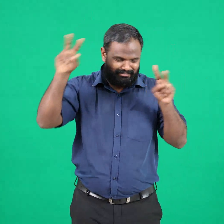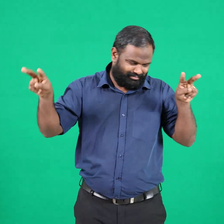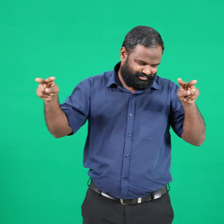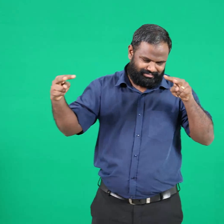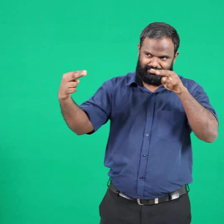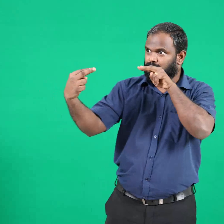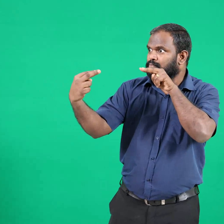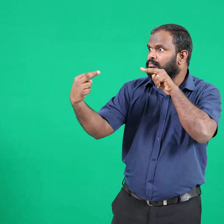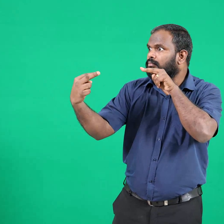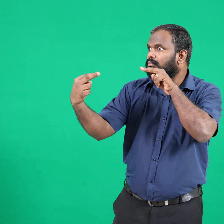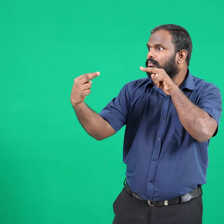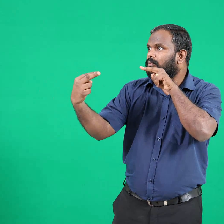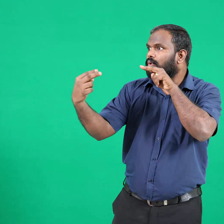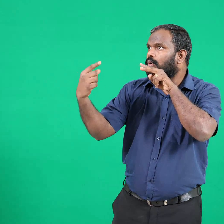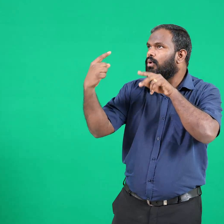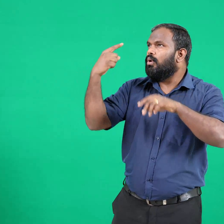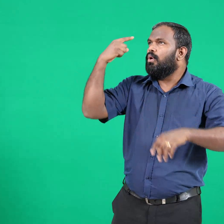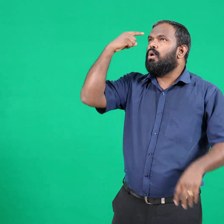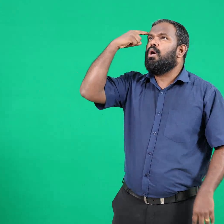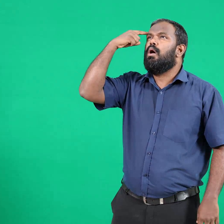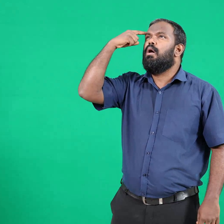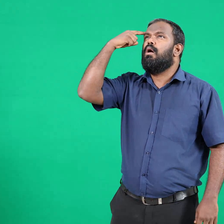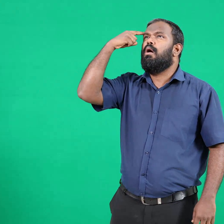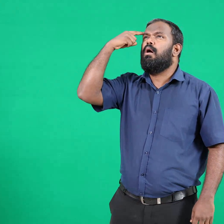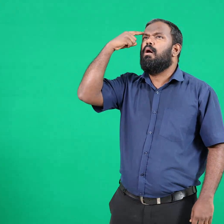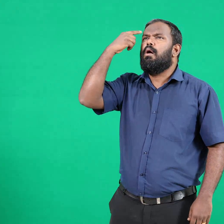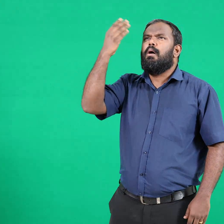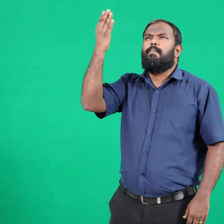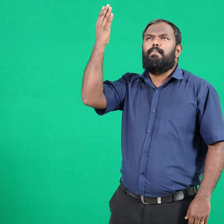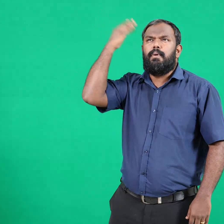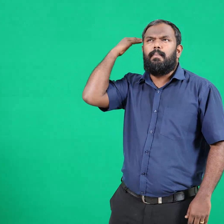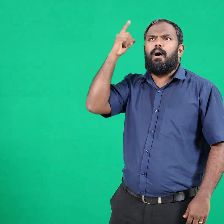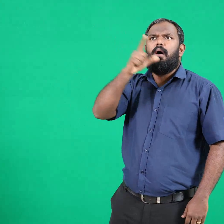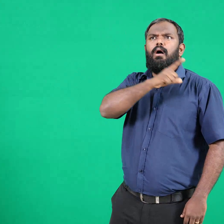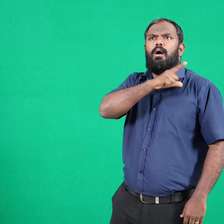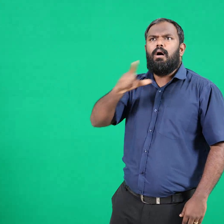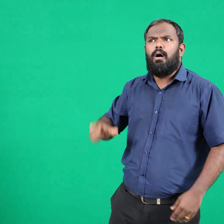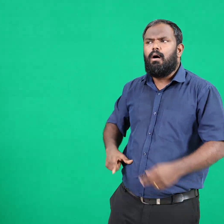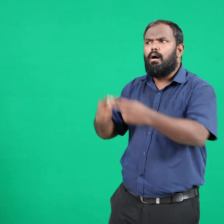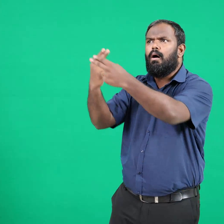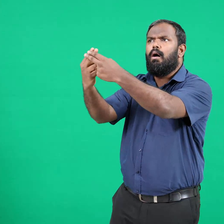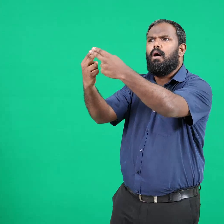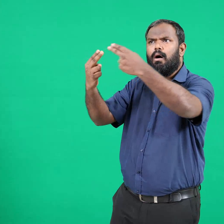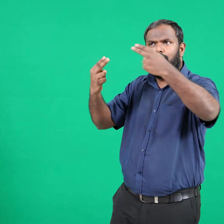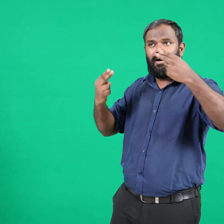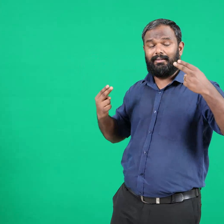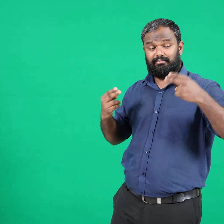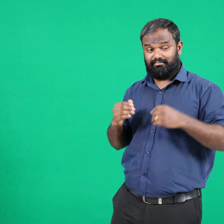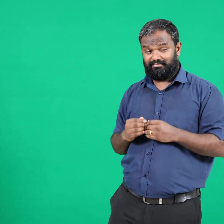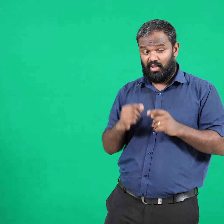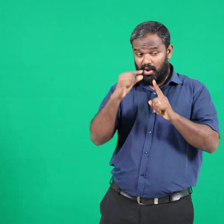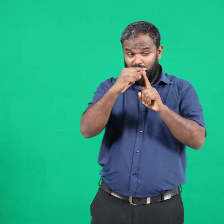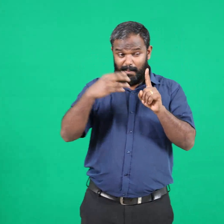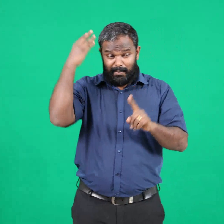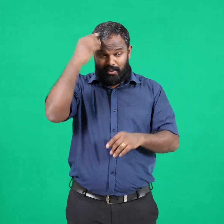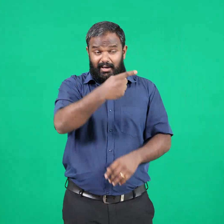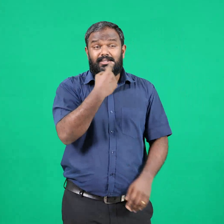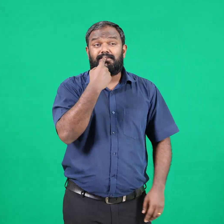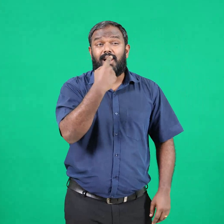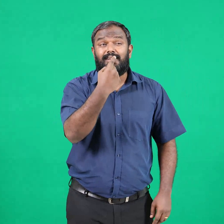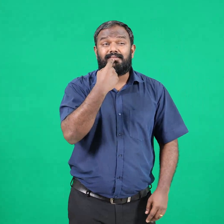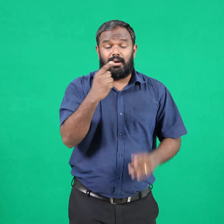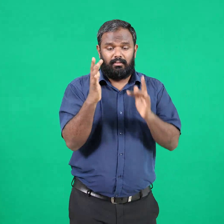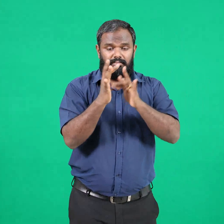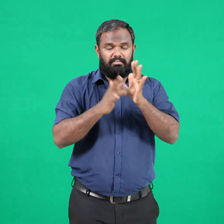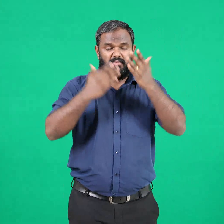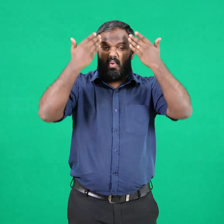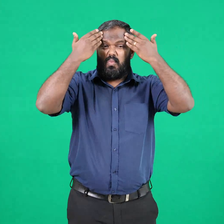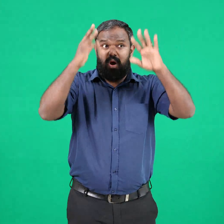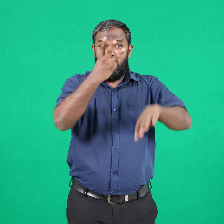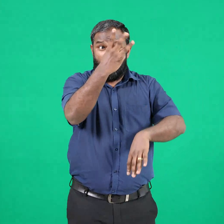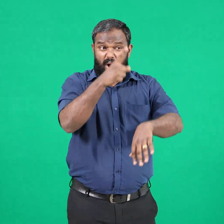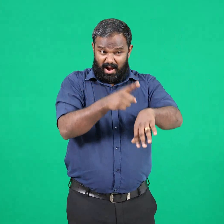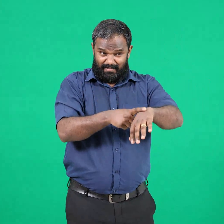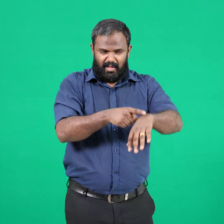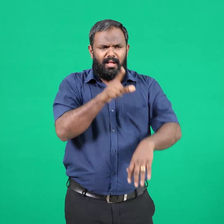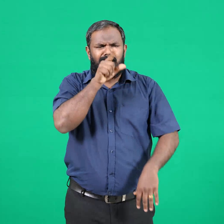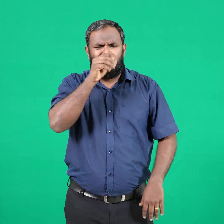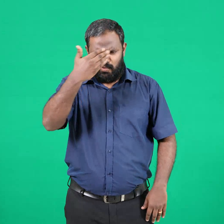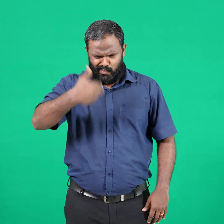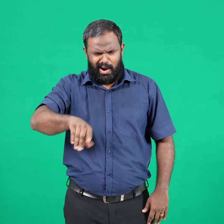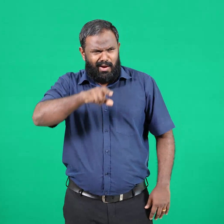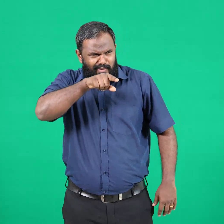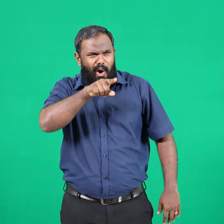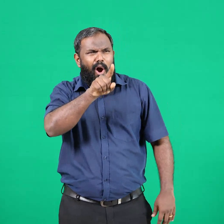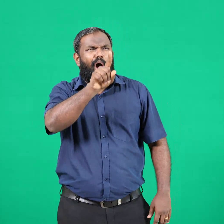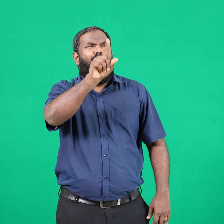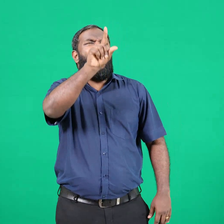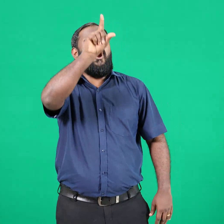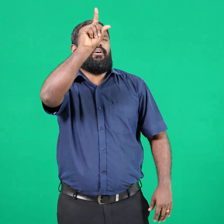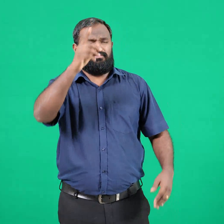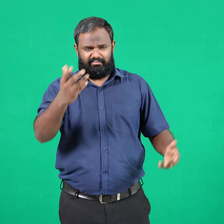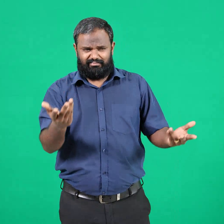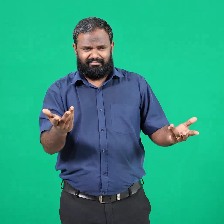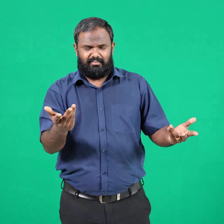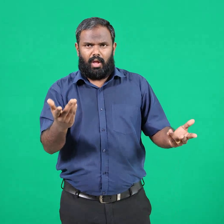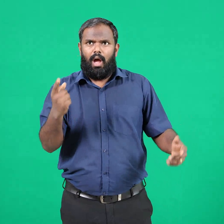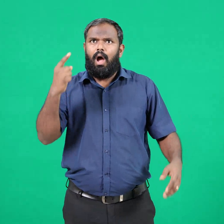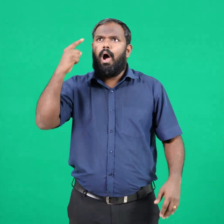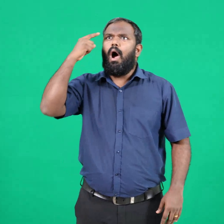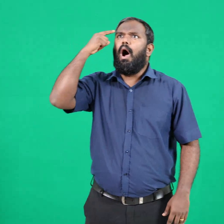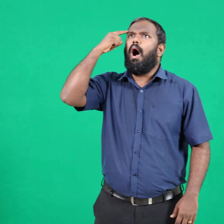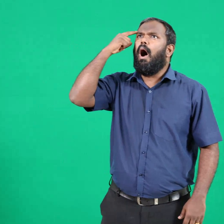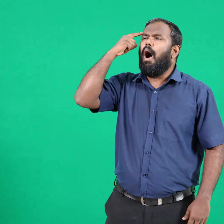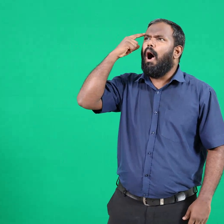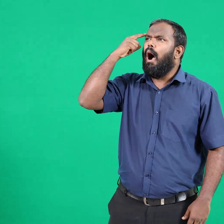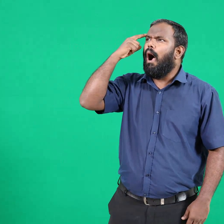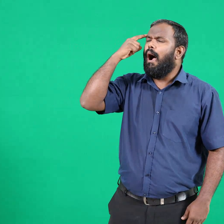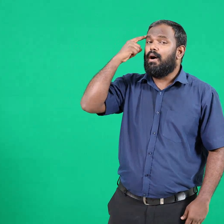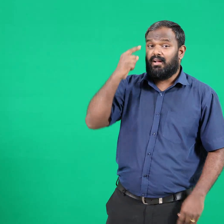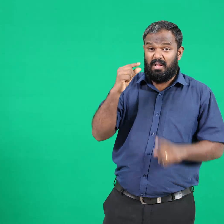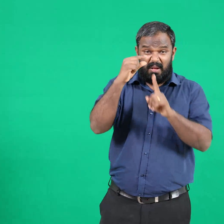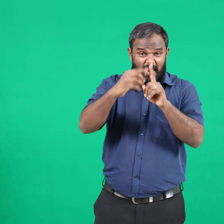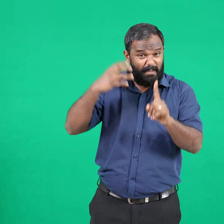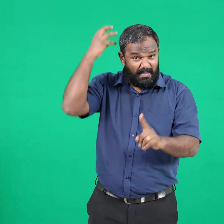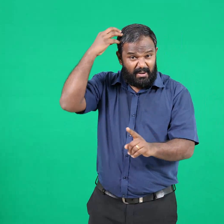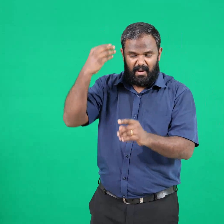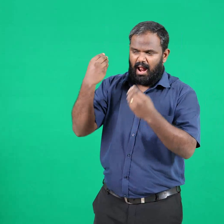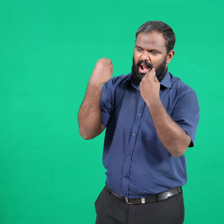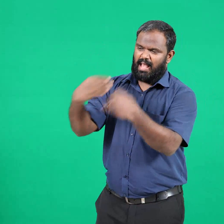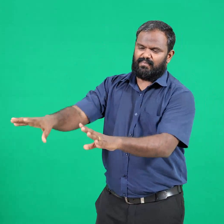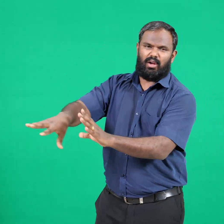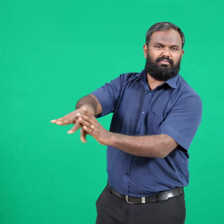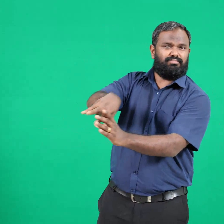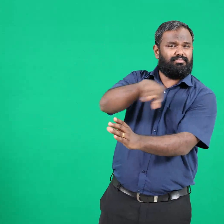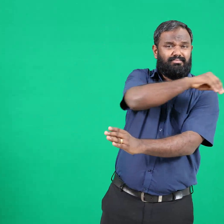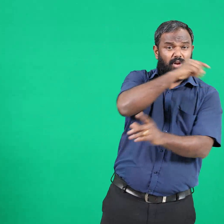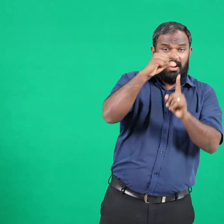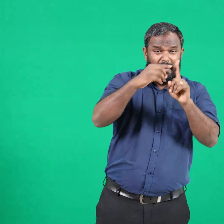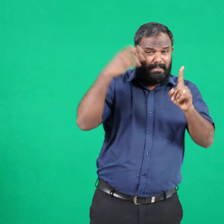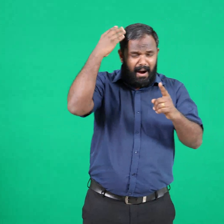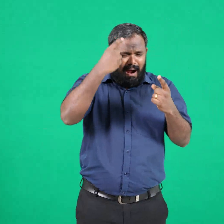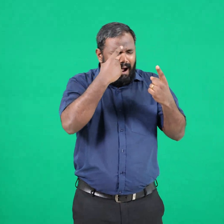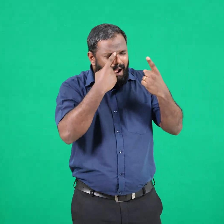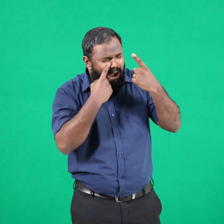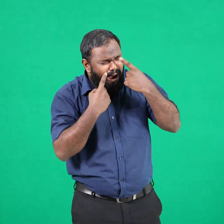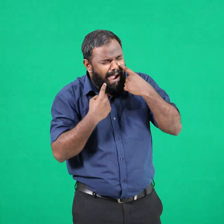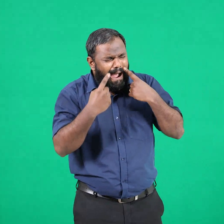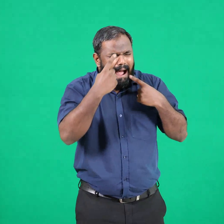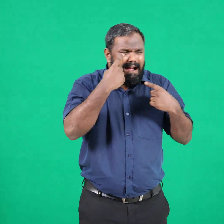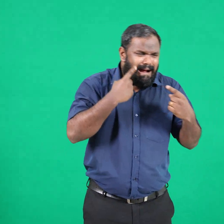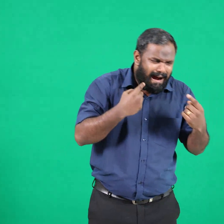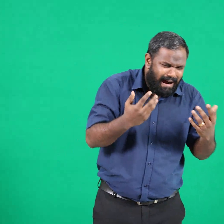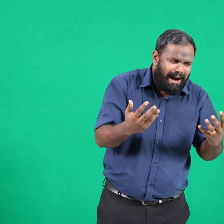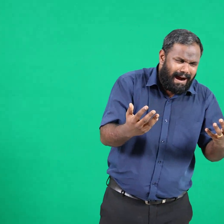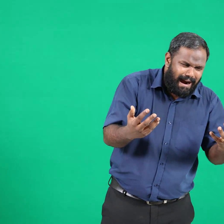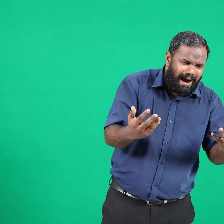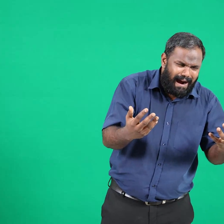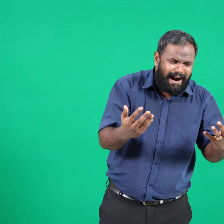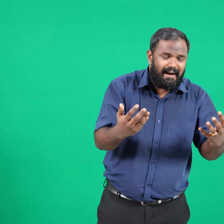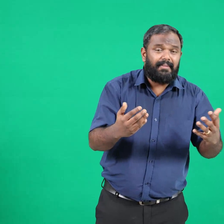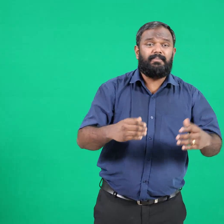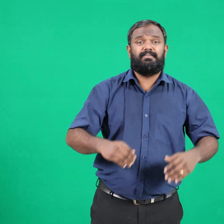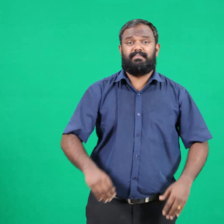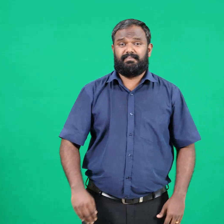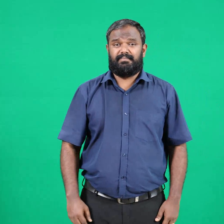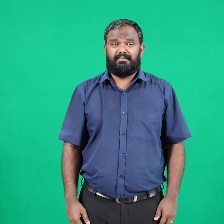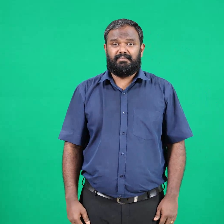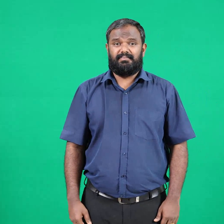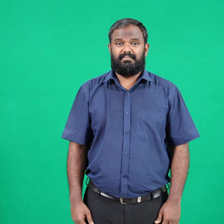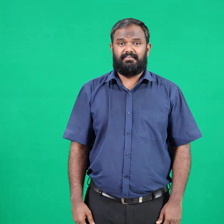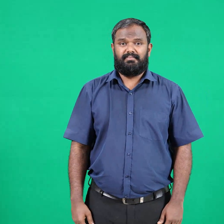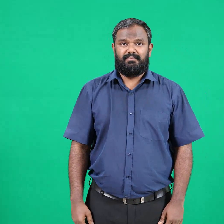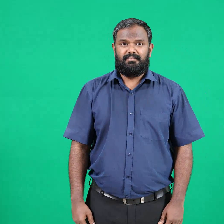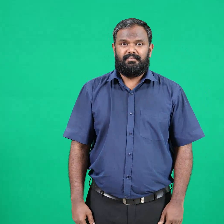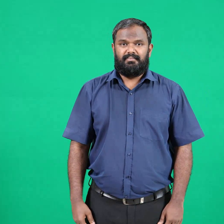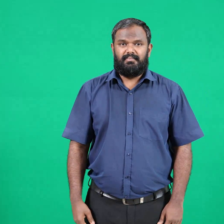Then Peter remembered the word that the Lord had spoken to him: "Before the rooster crows today, you will deny Me three times." And he went outside and wept bitterly.